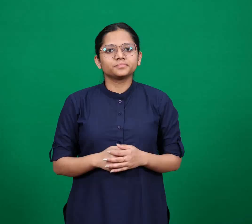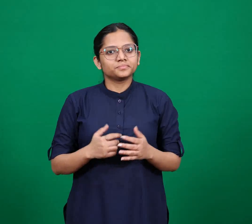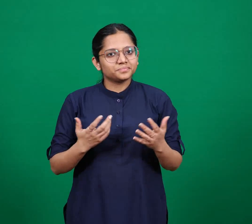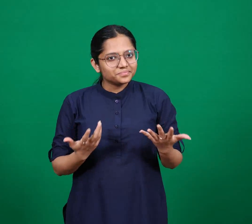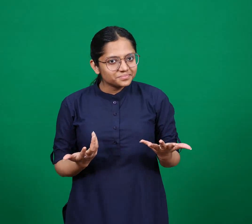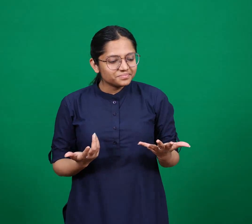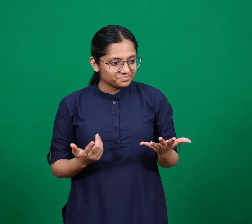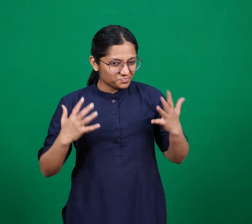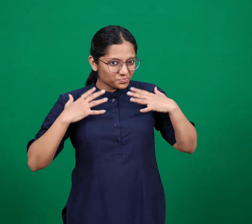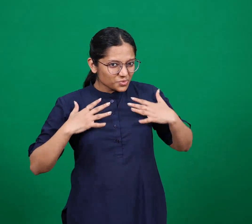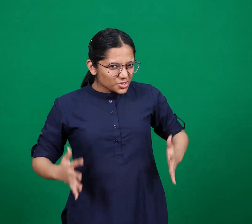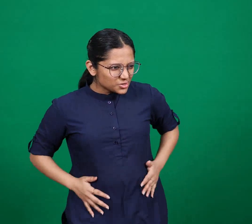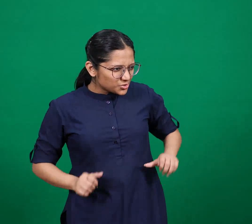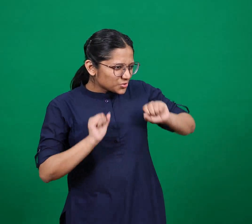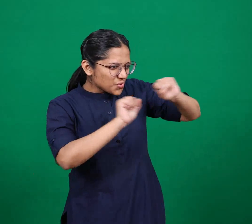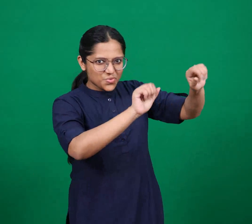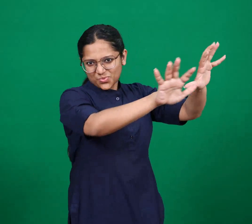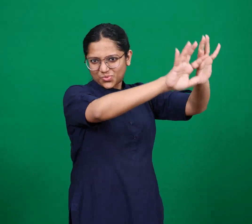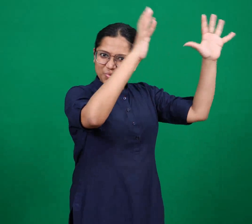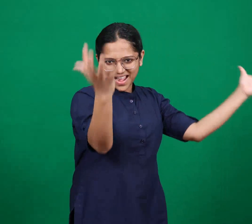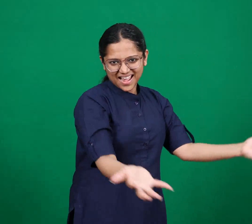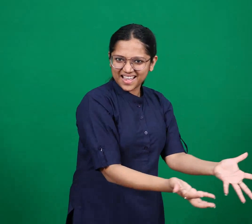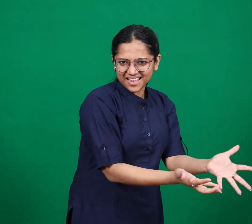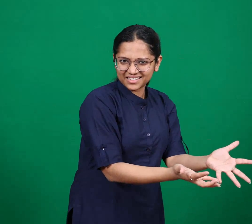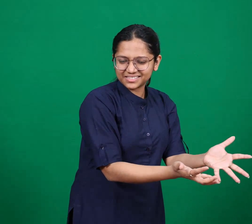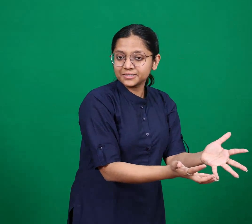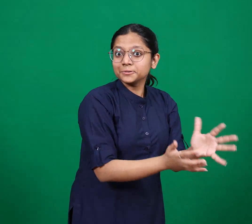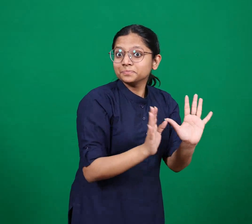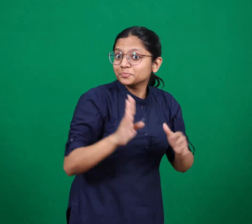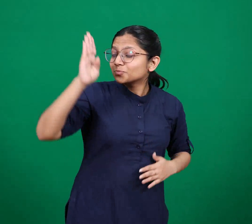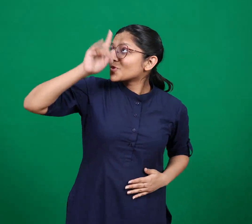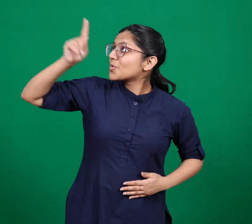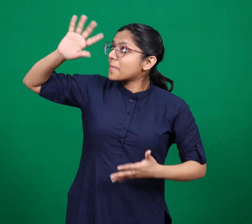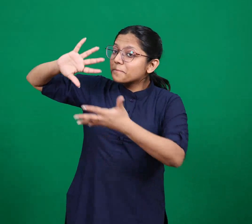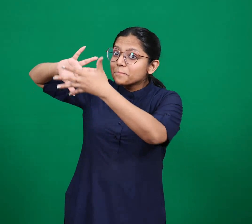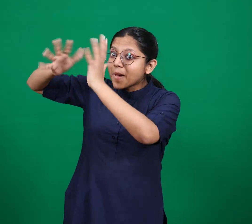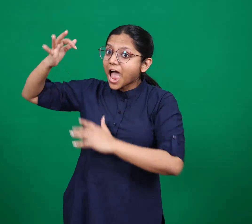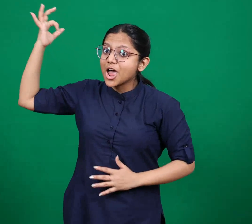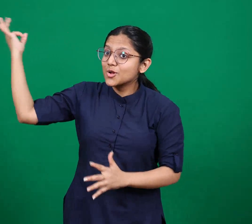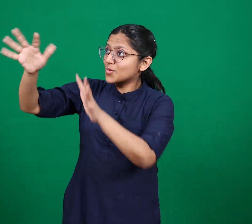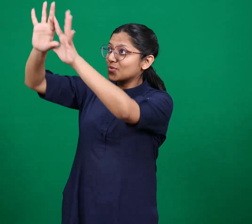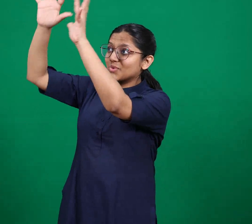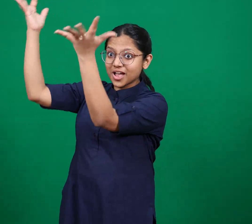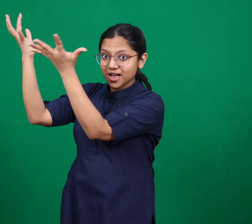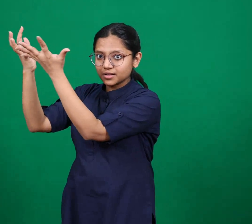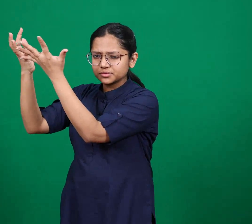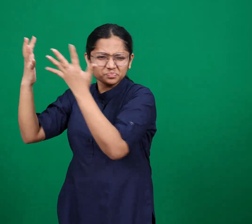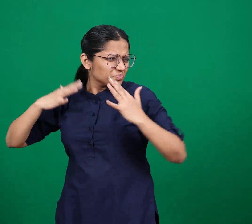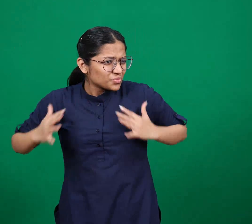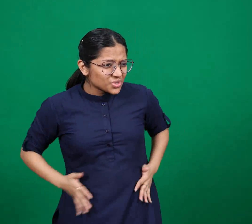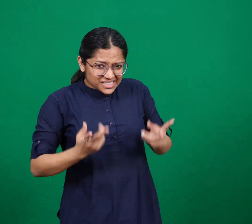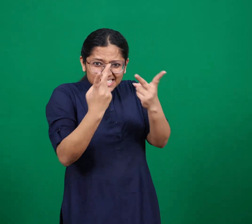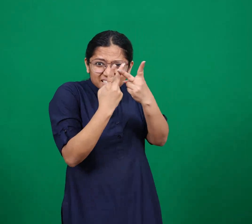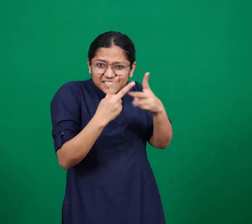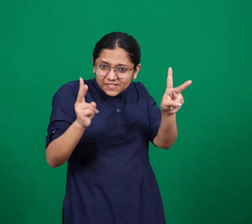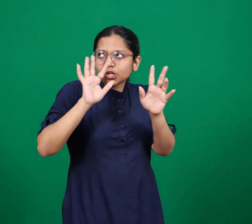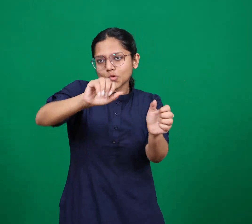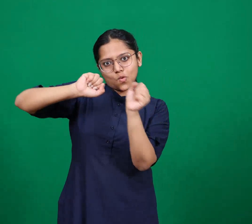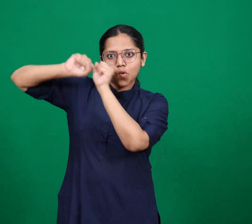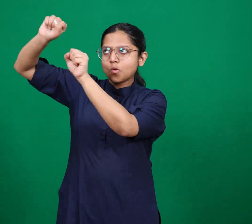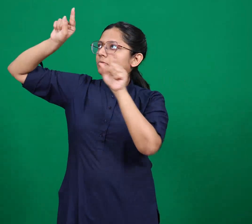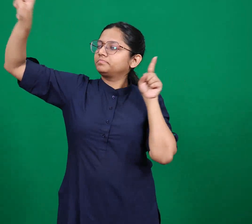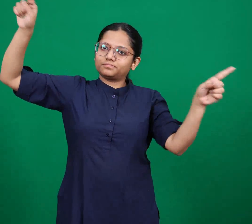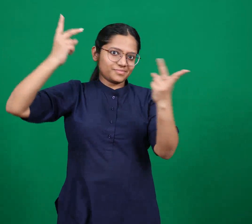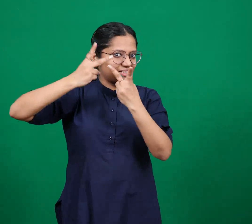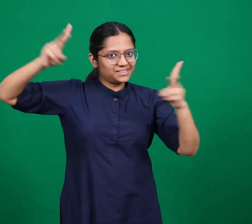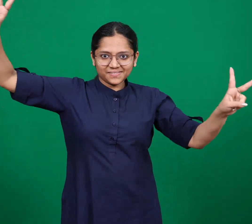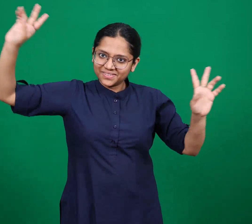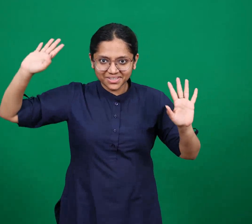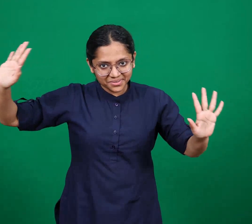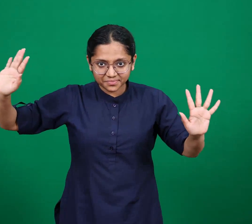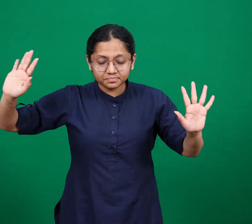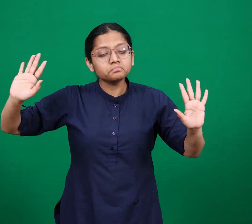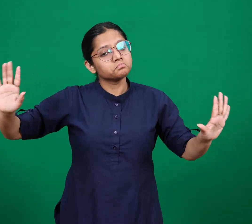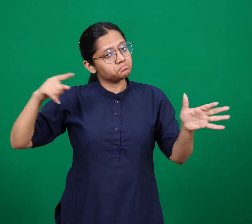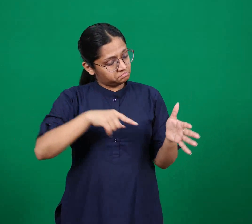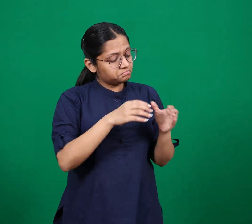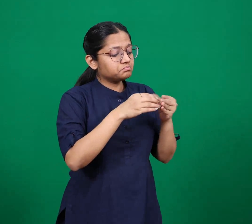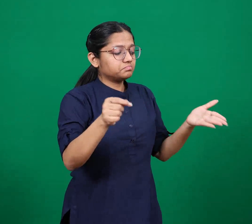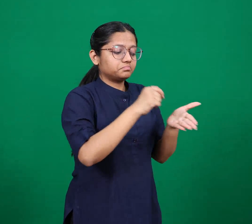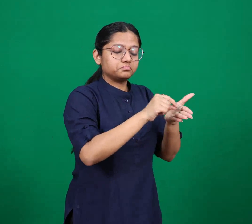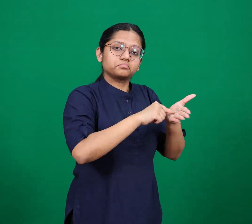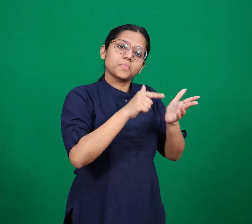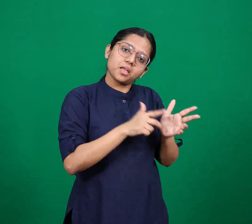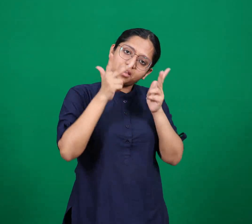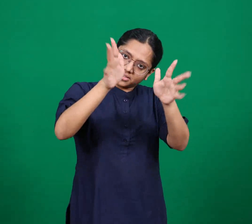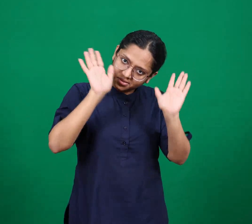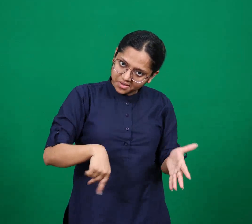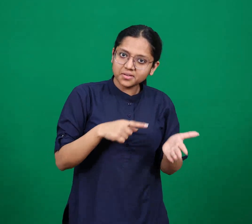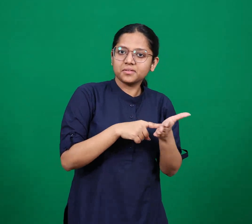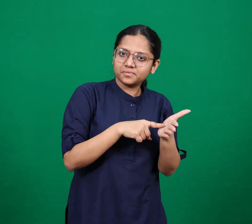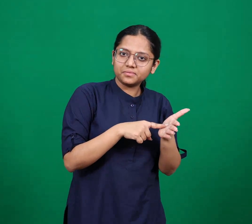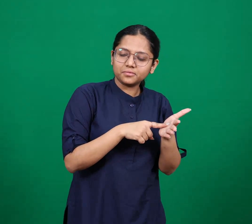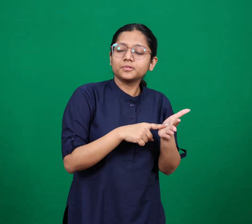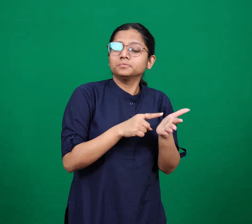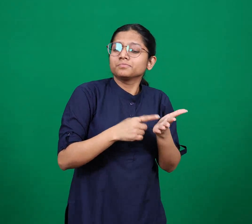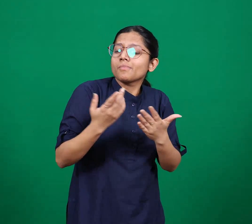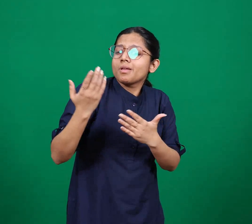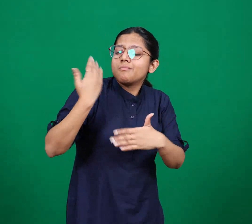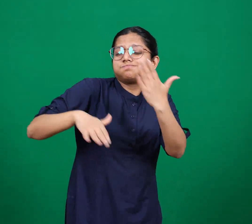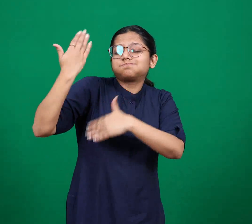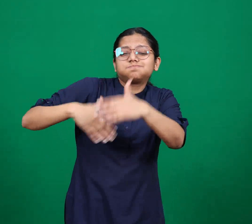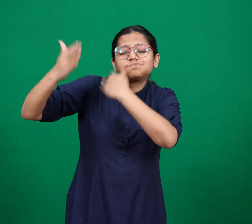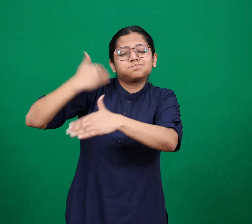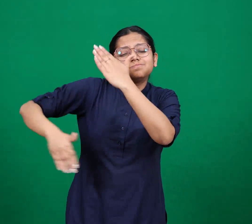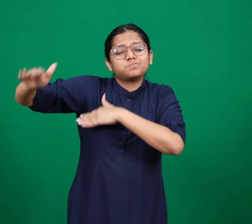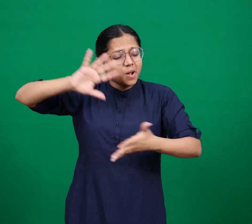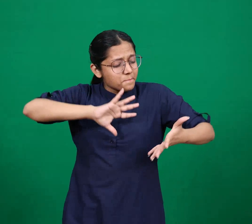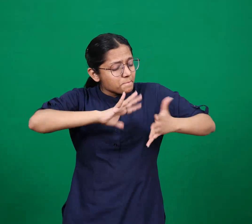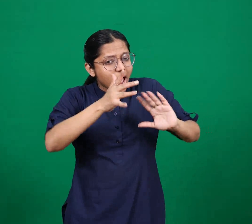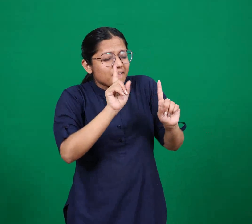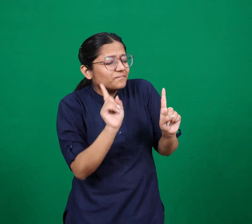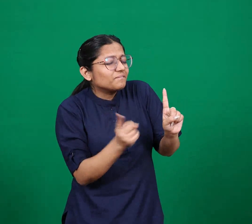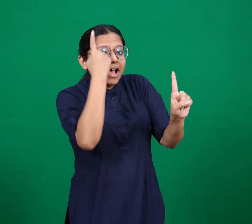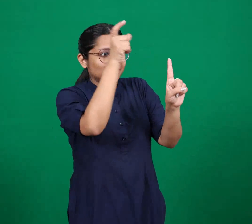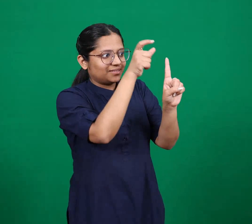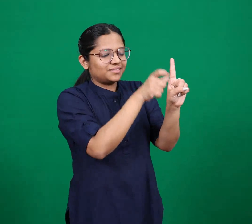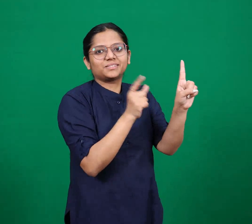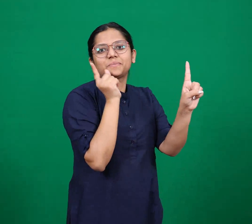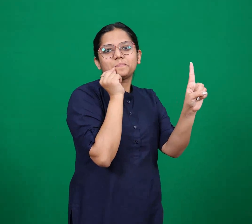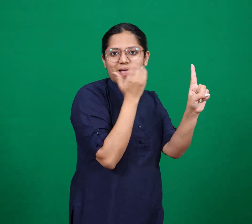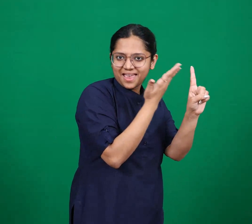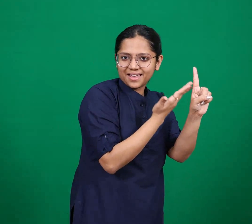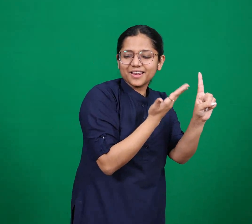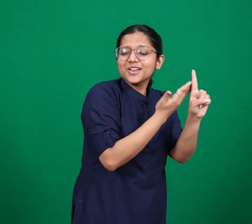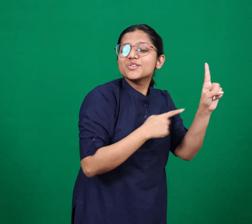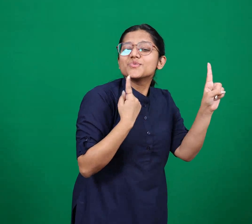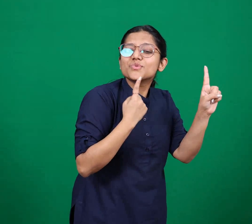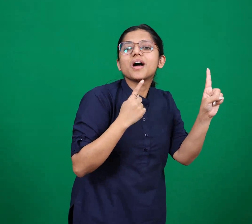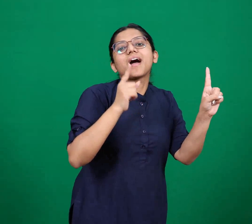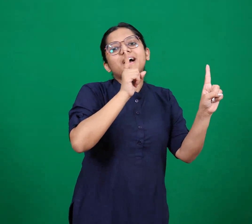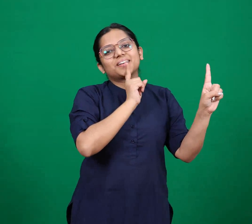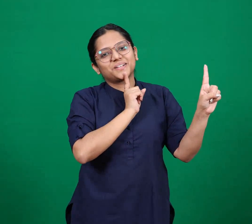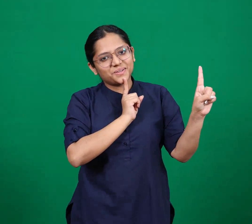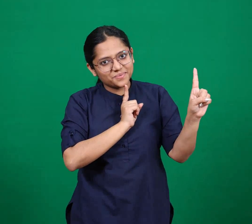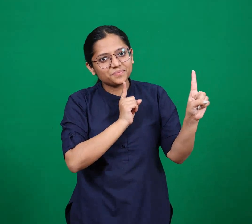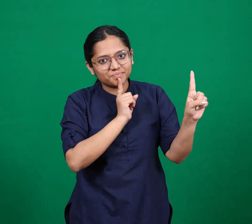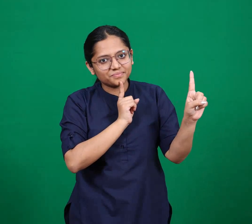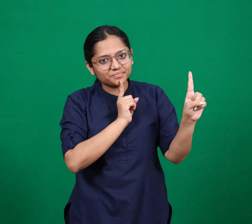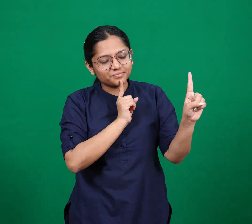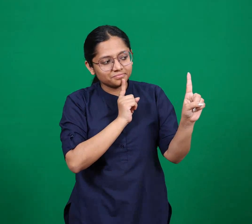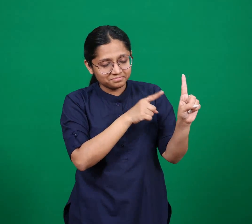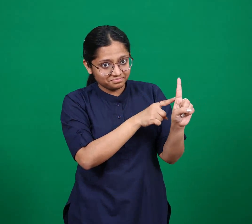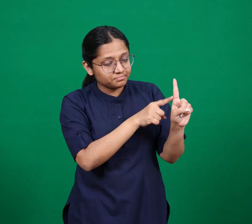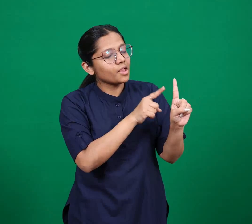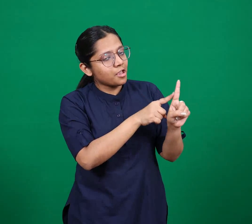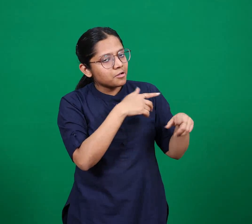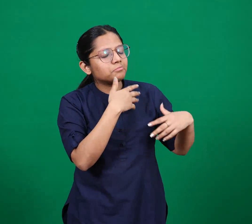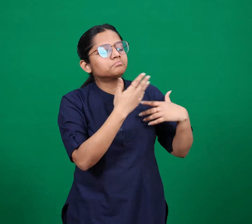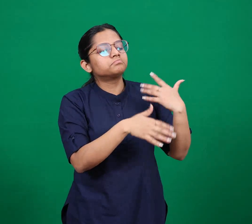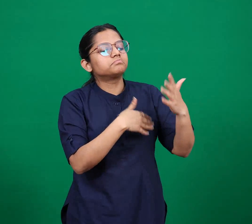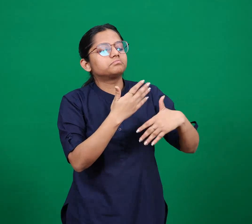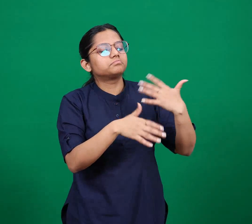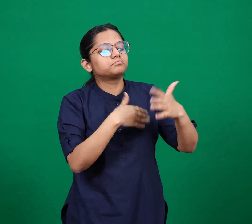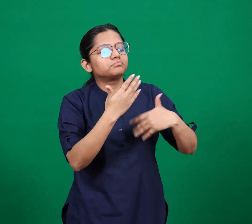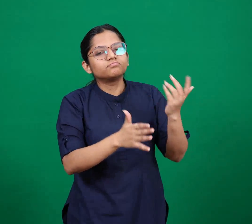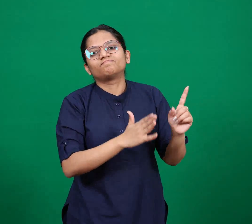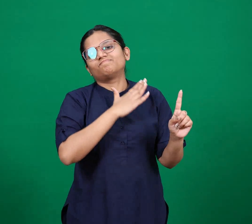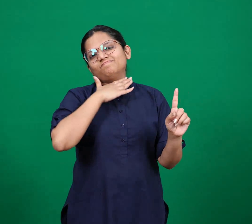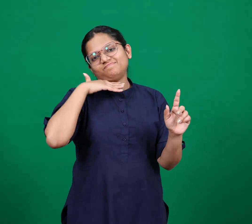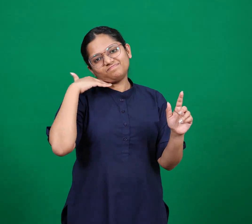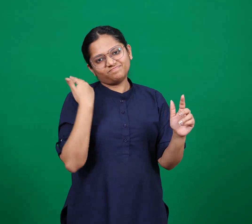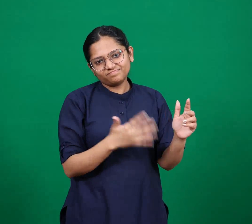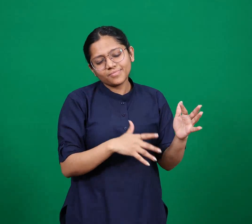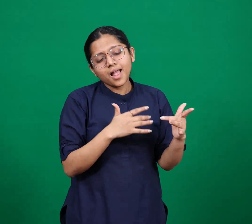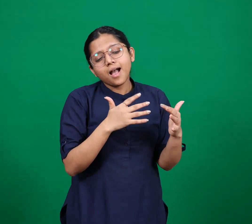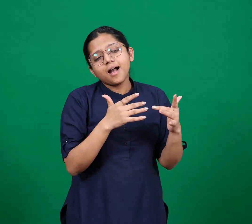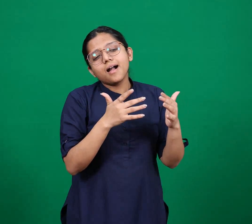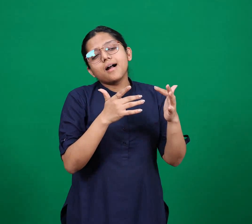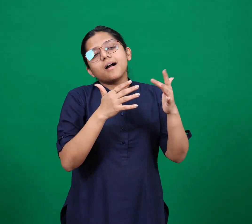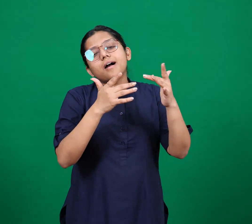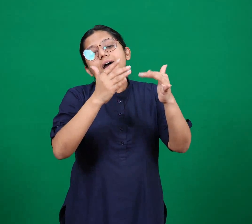So it is written: "The first man Adam became a living being;" the last Adam a life-giving spirit.